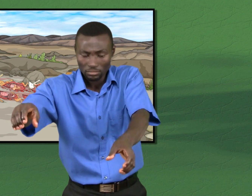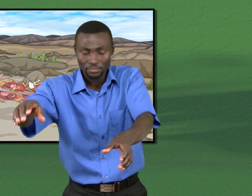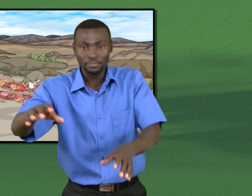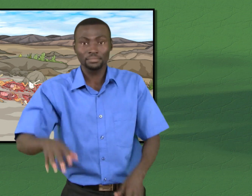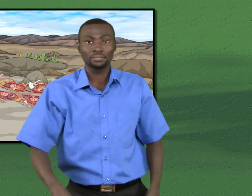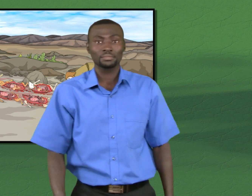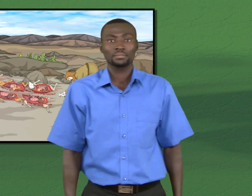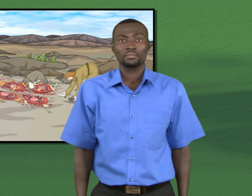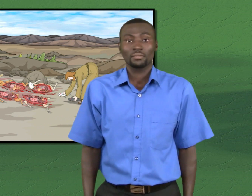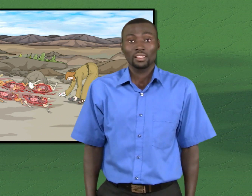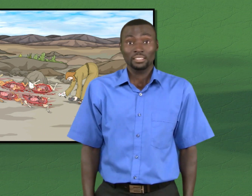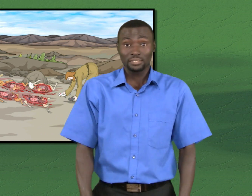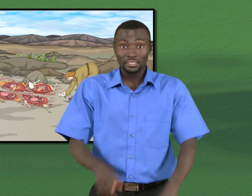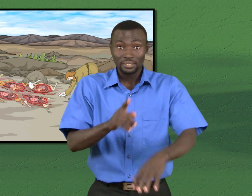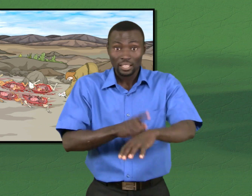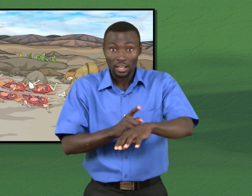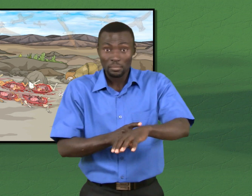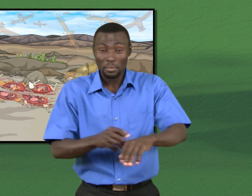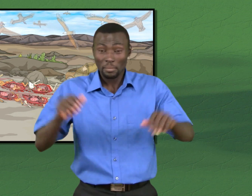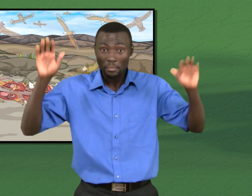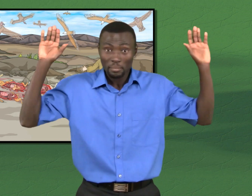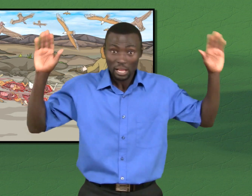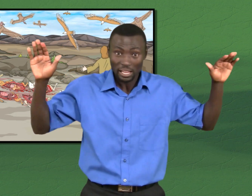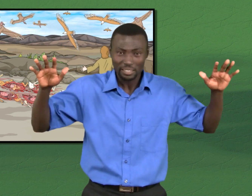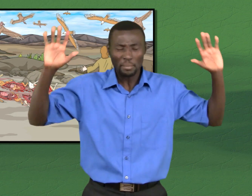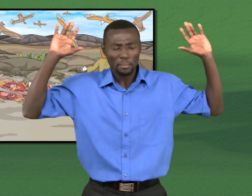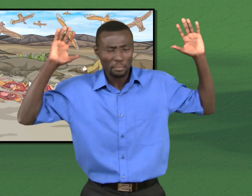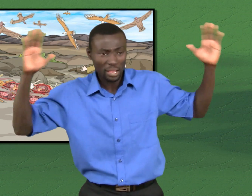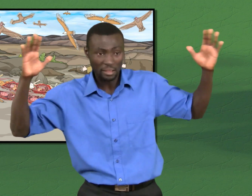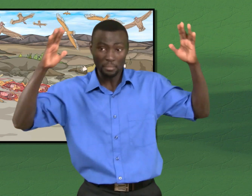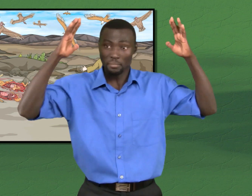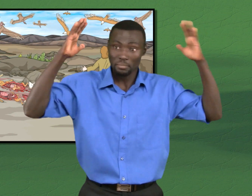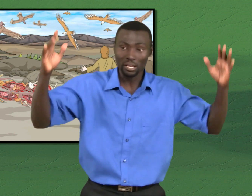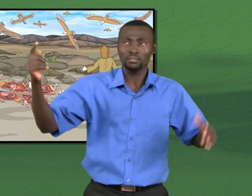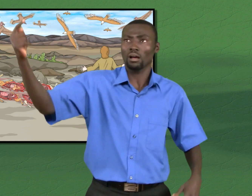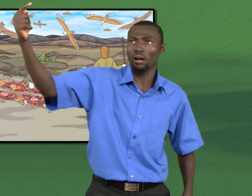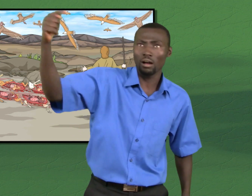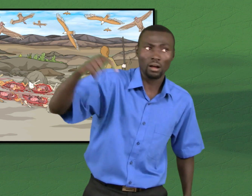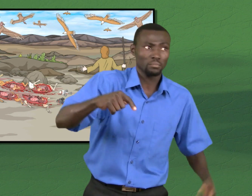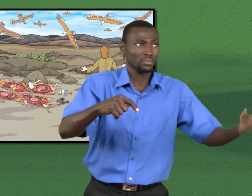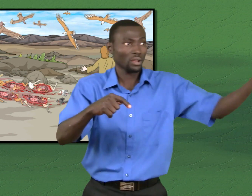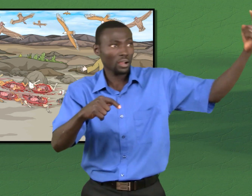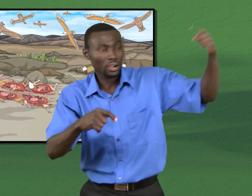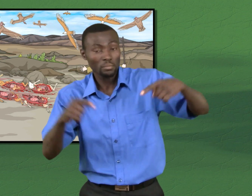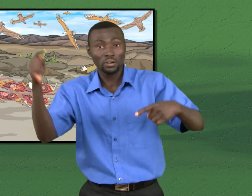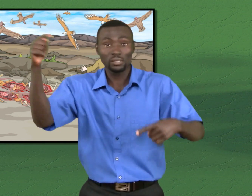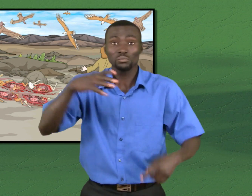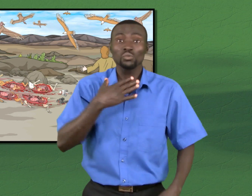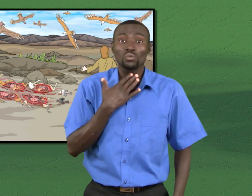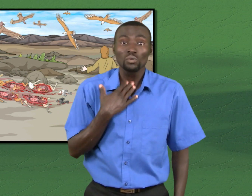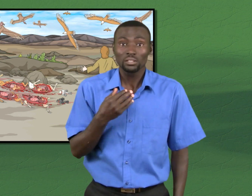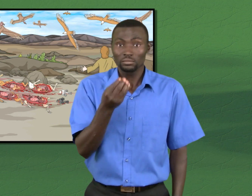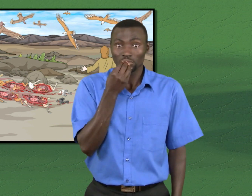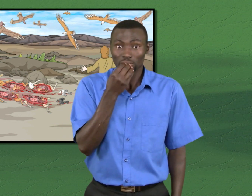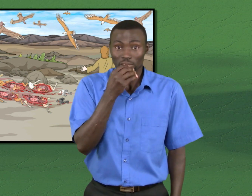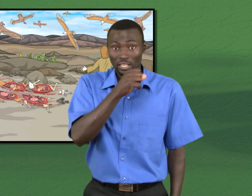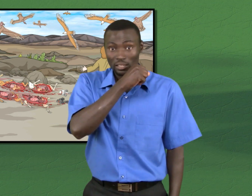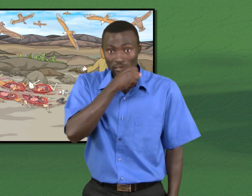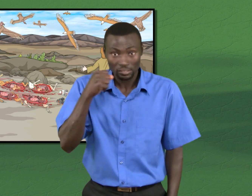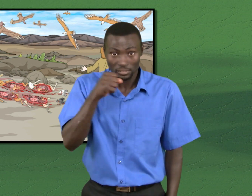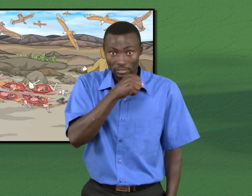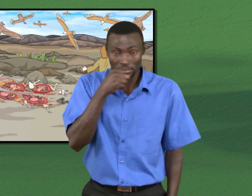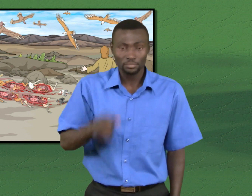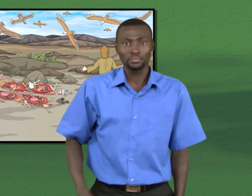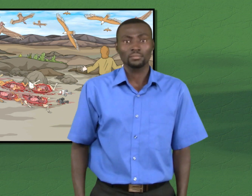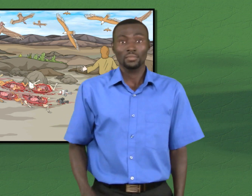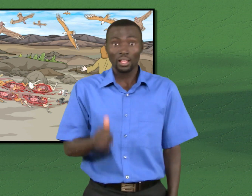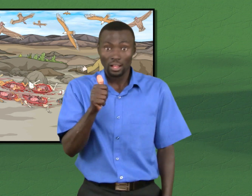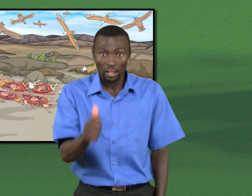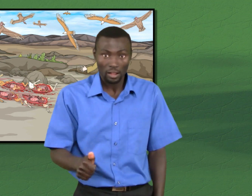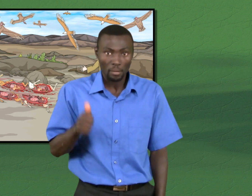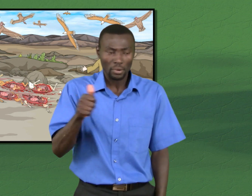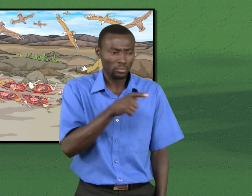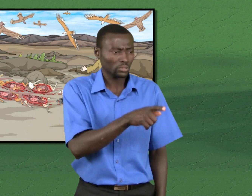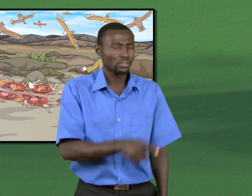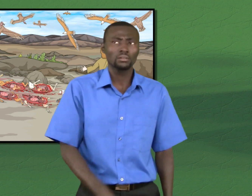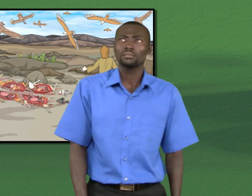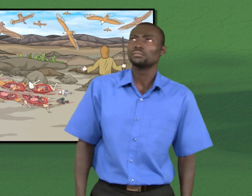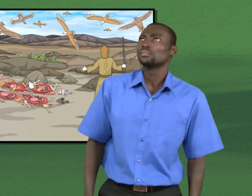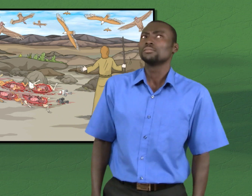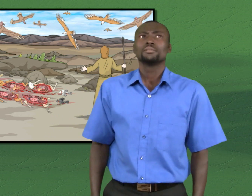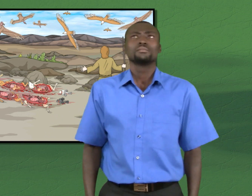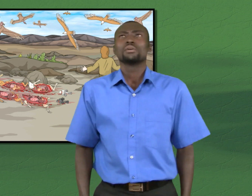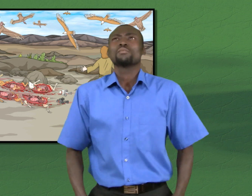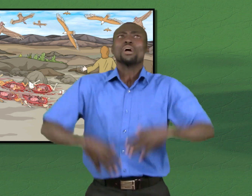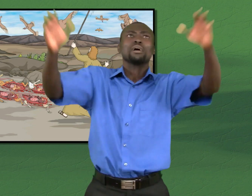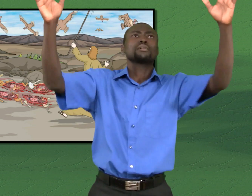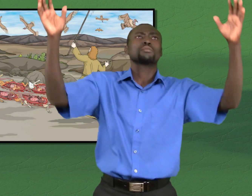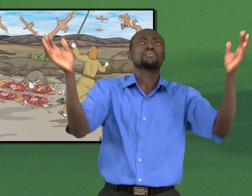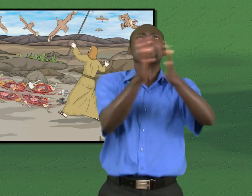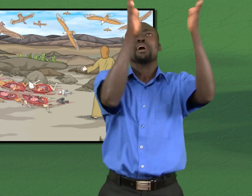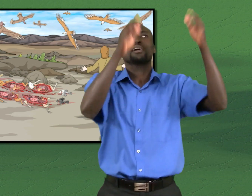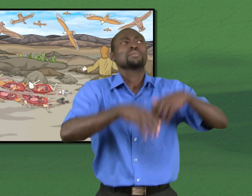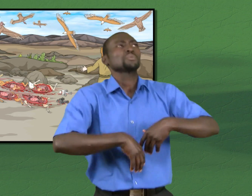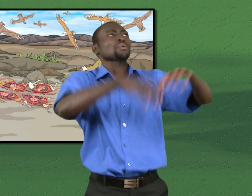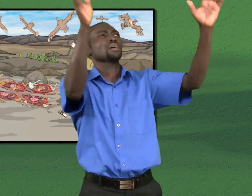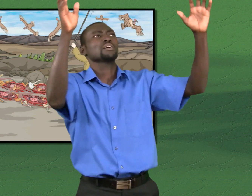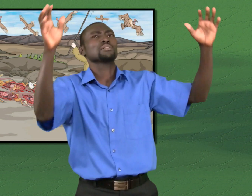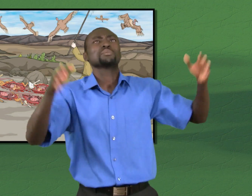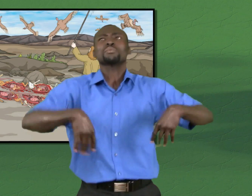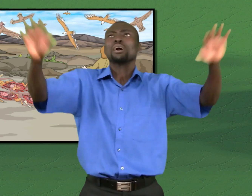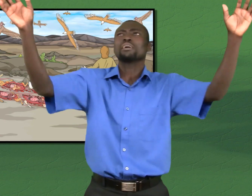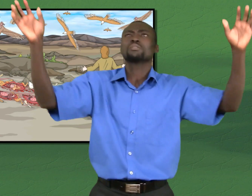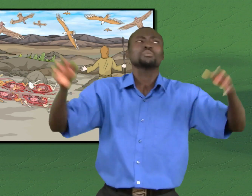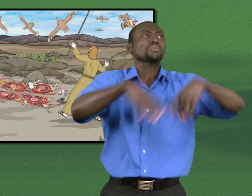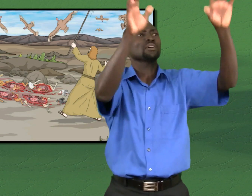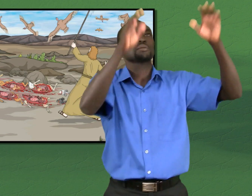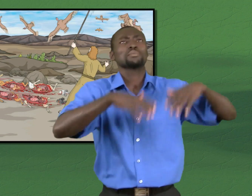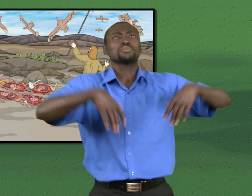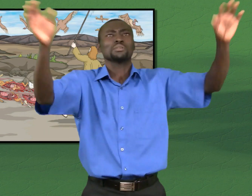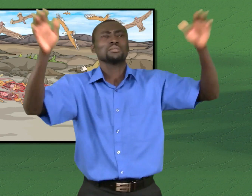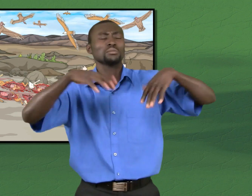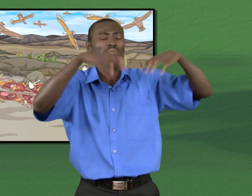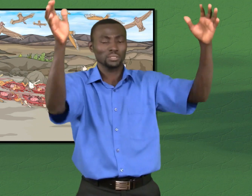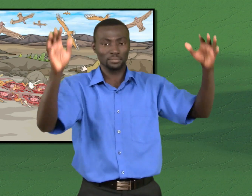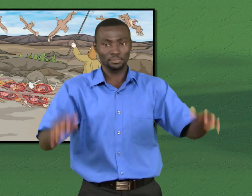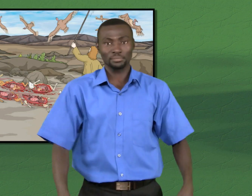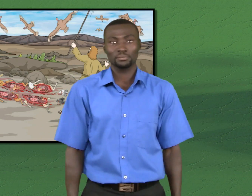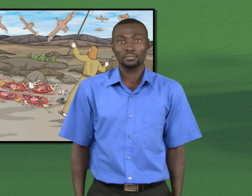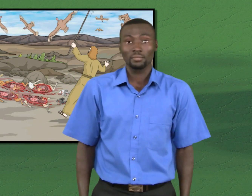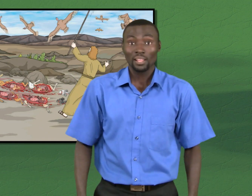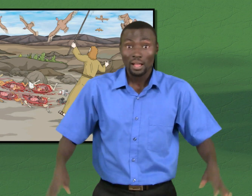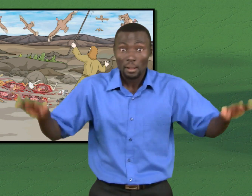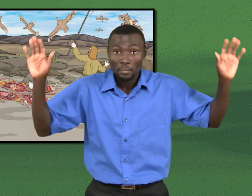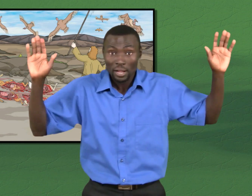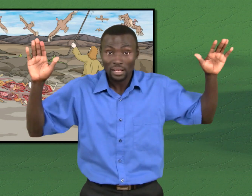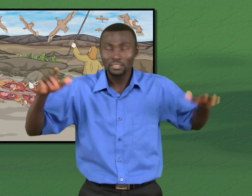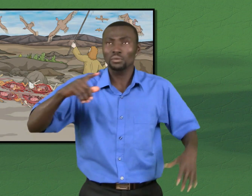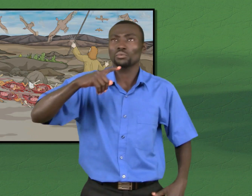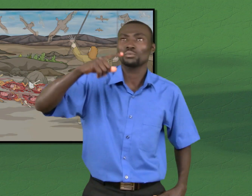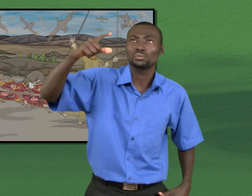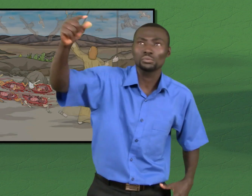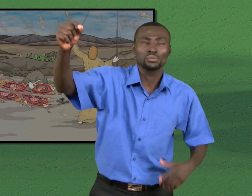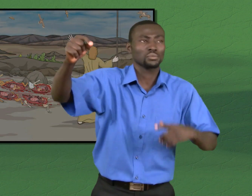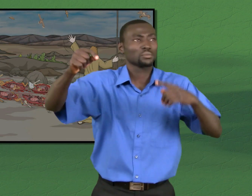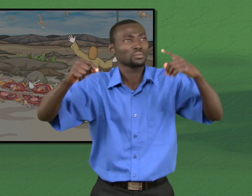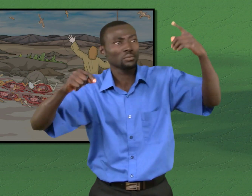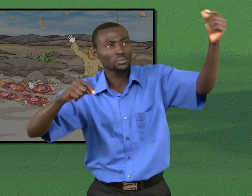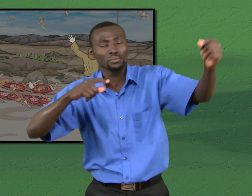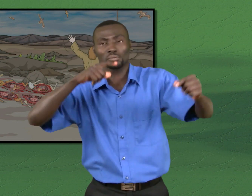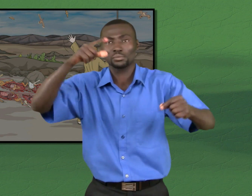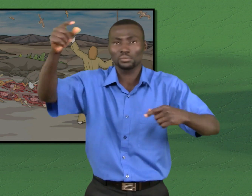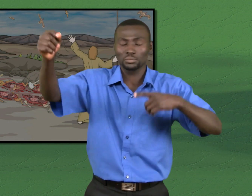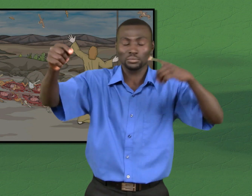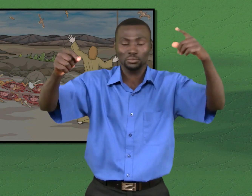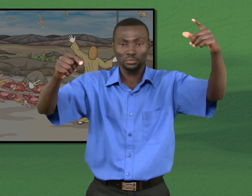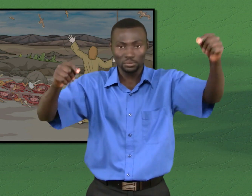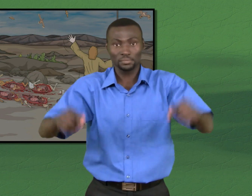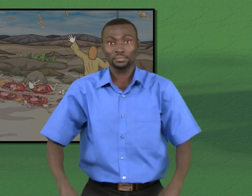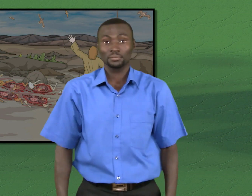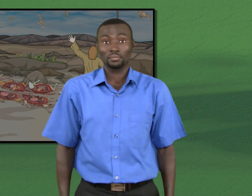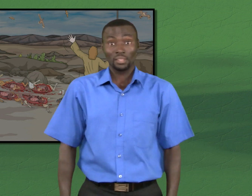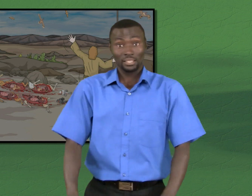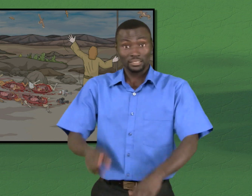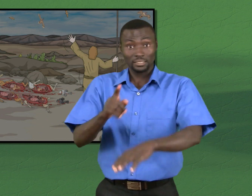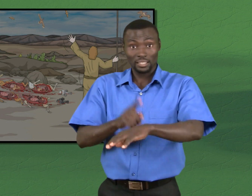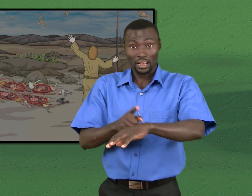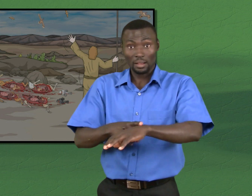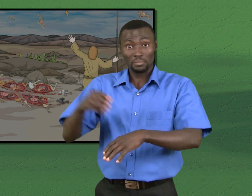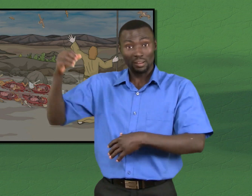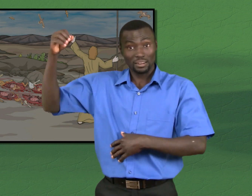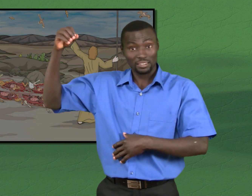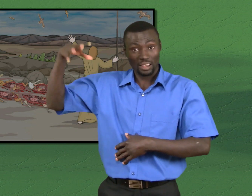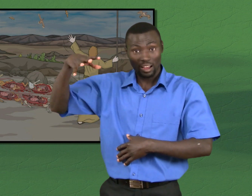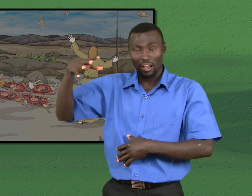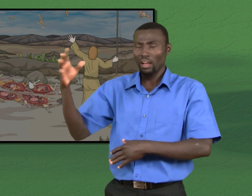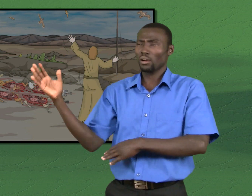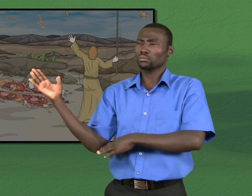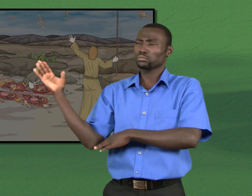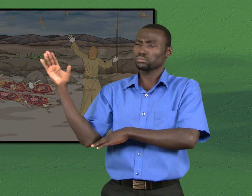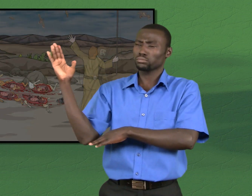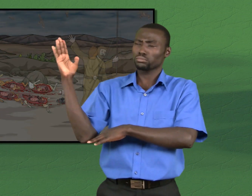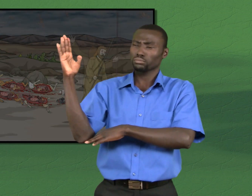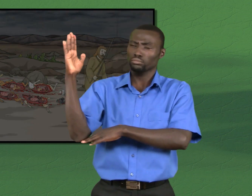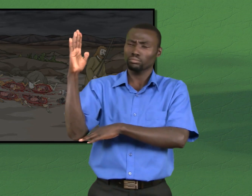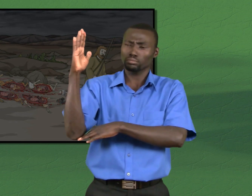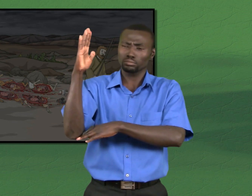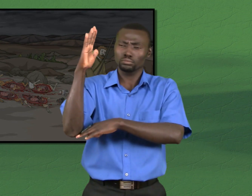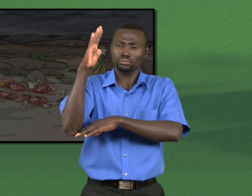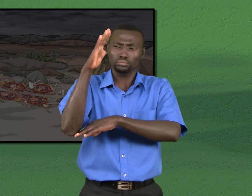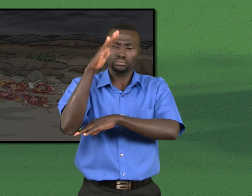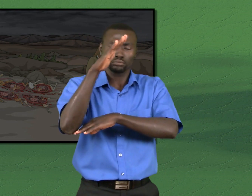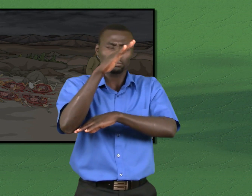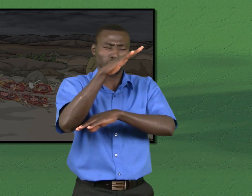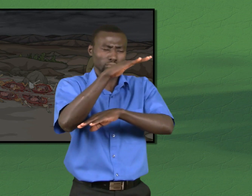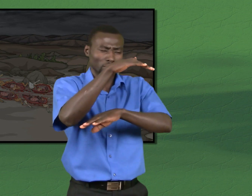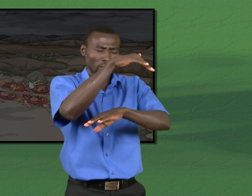And the birds of prey descended on the carcasses, but Abram drove them away.